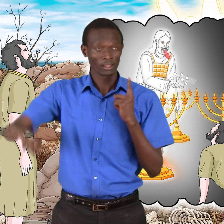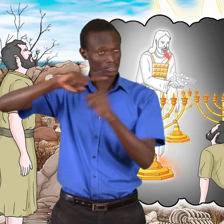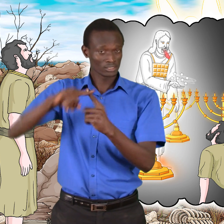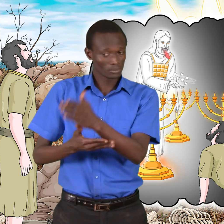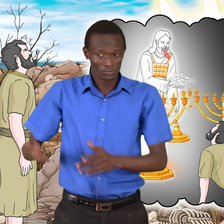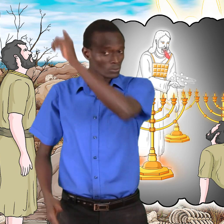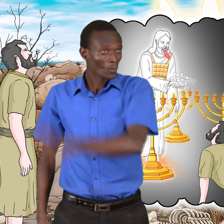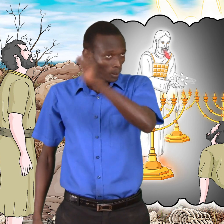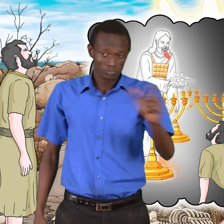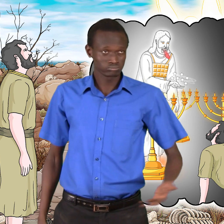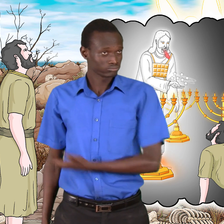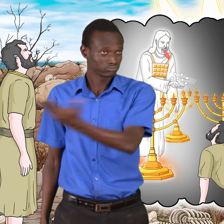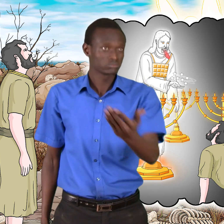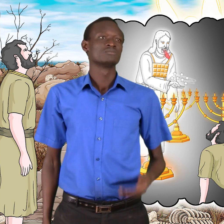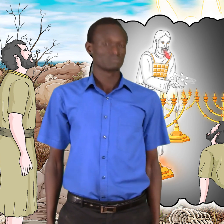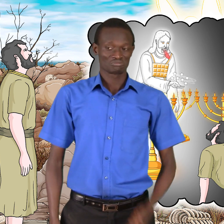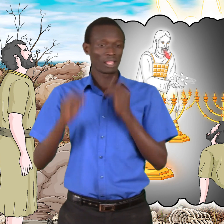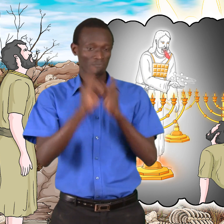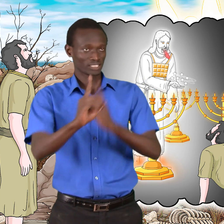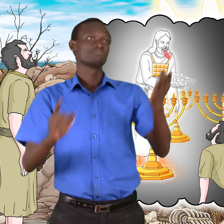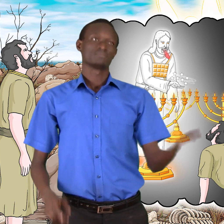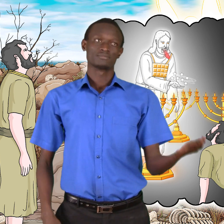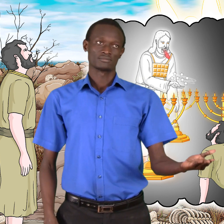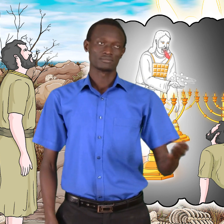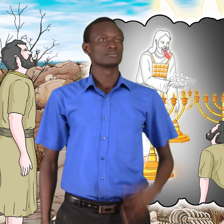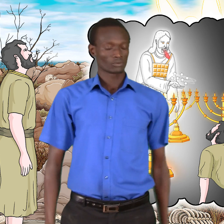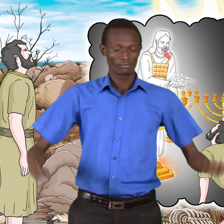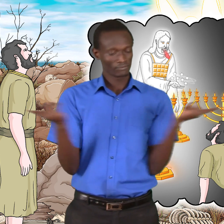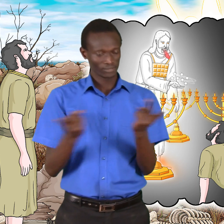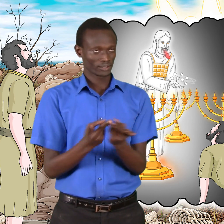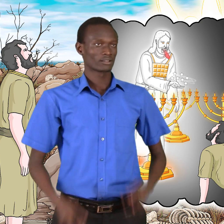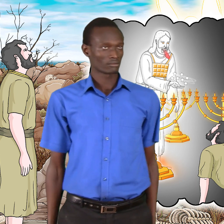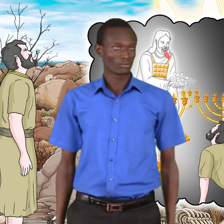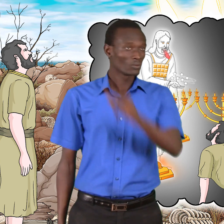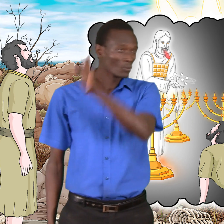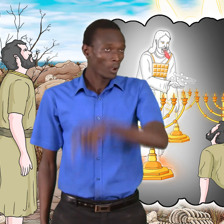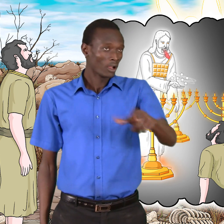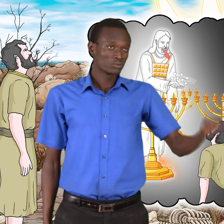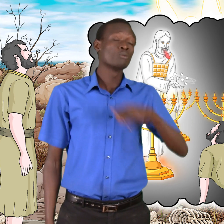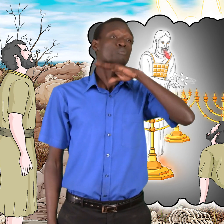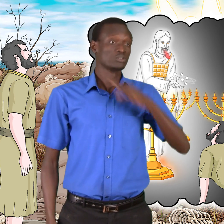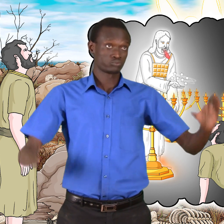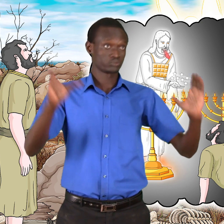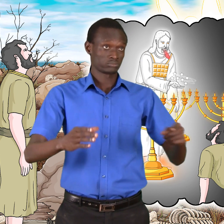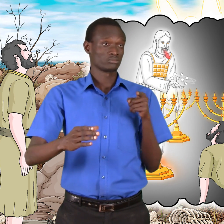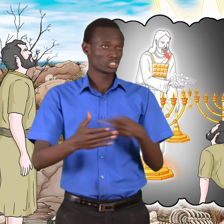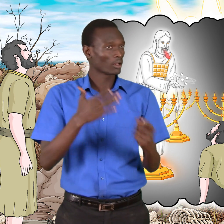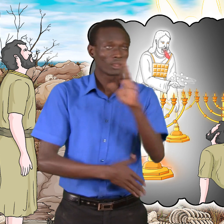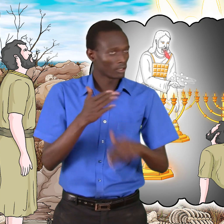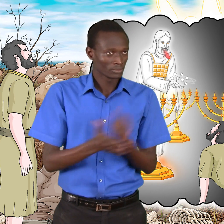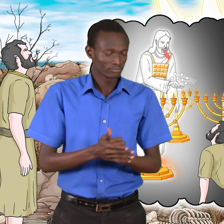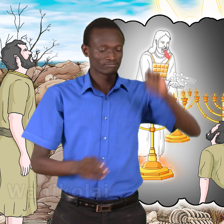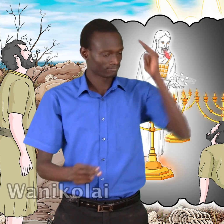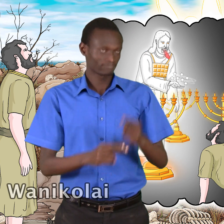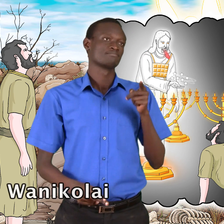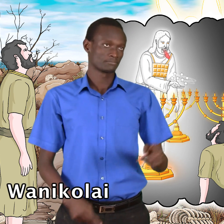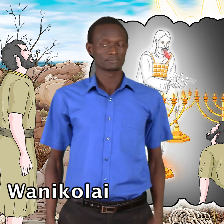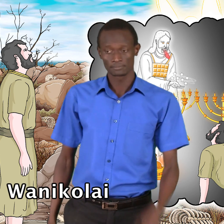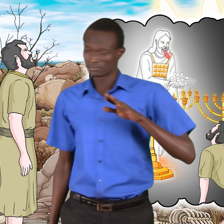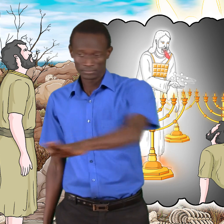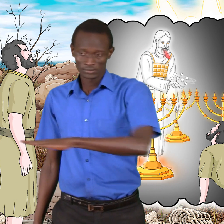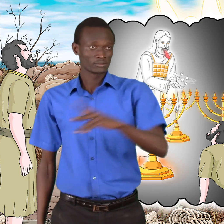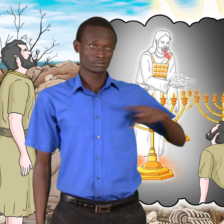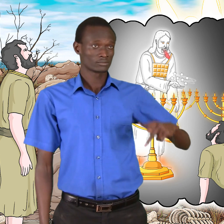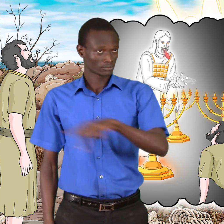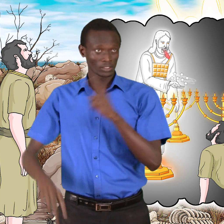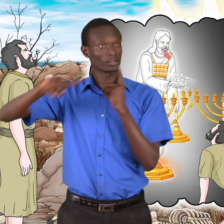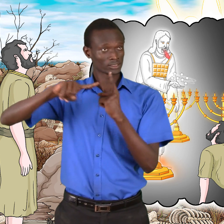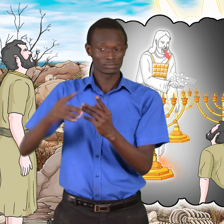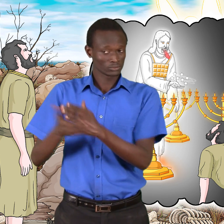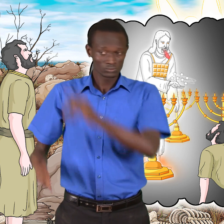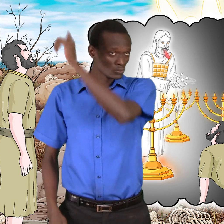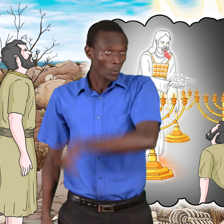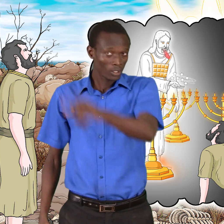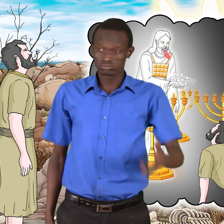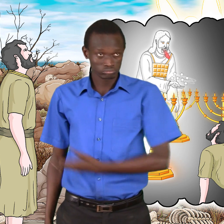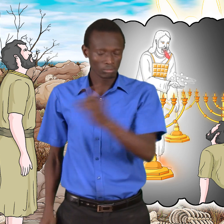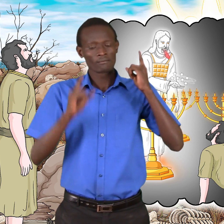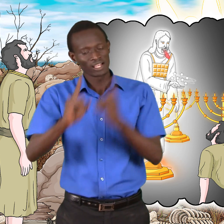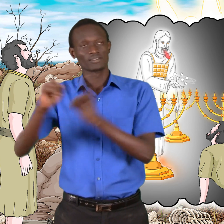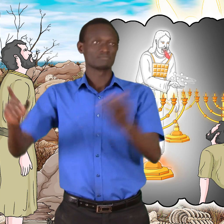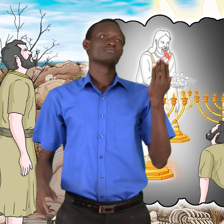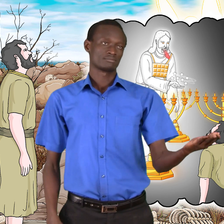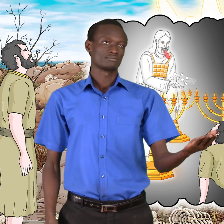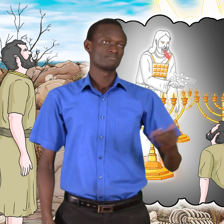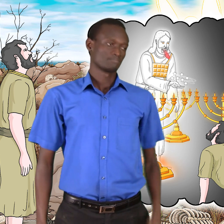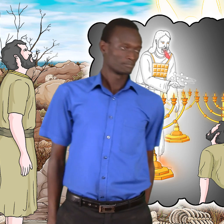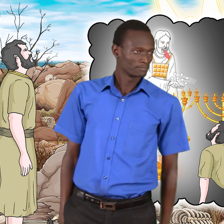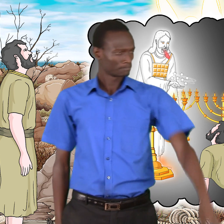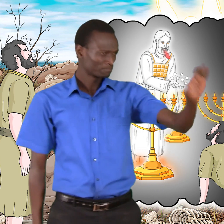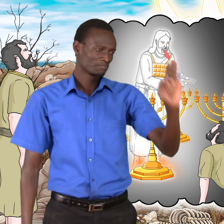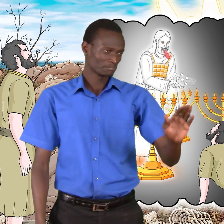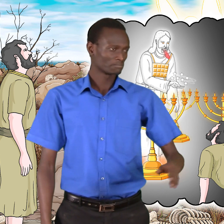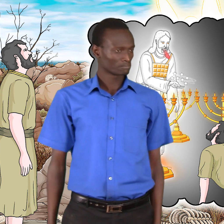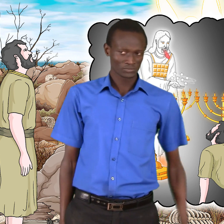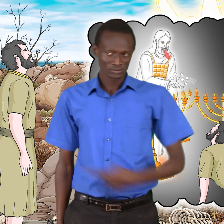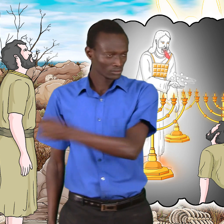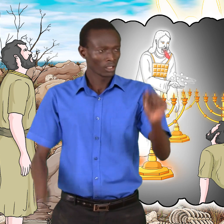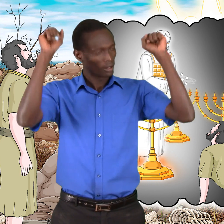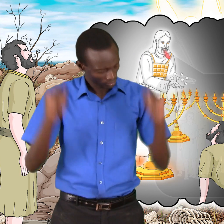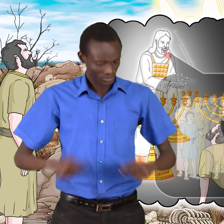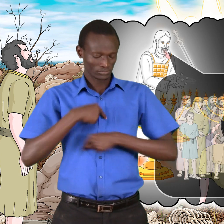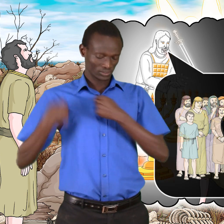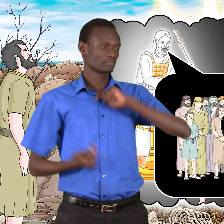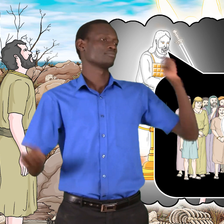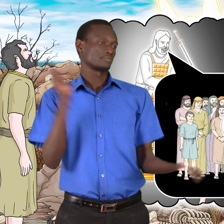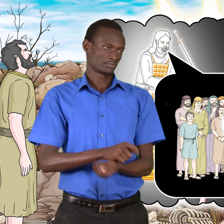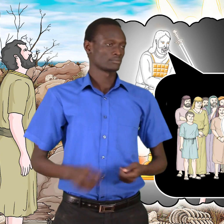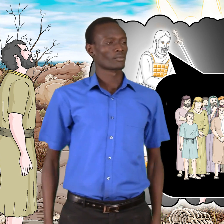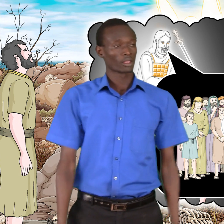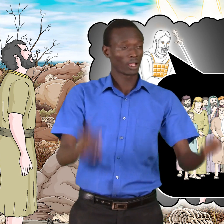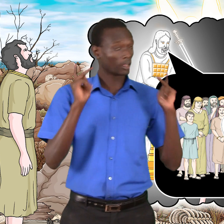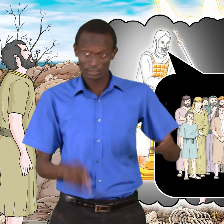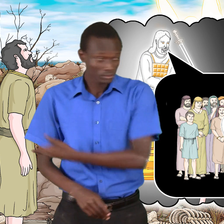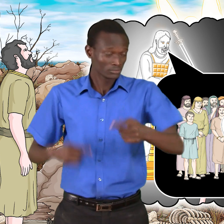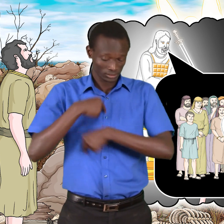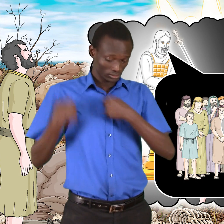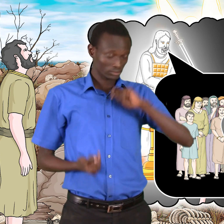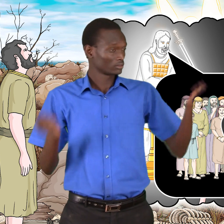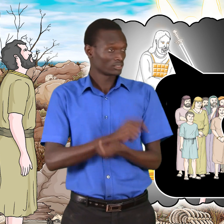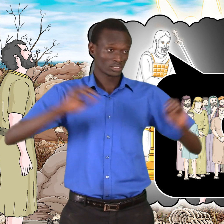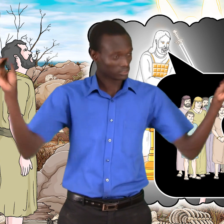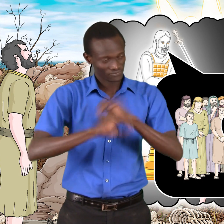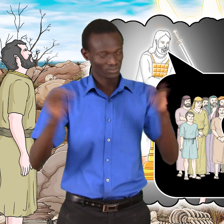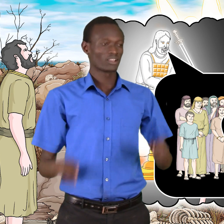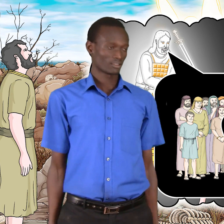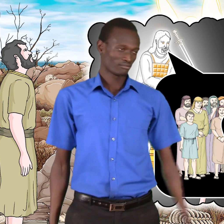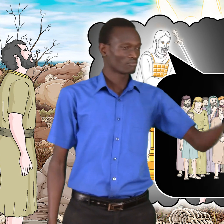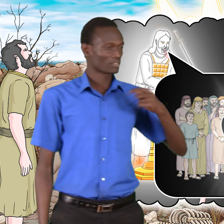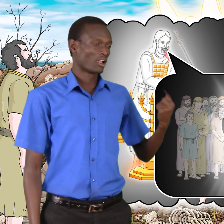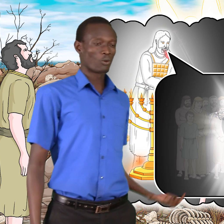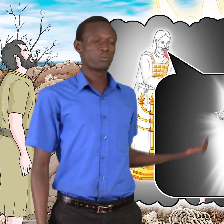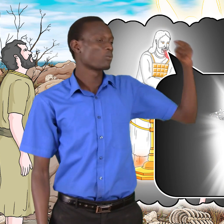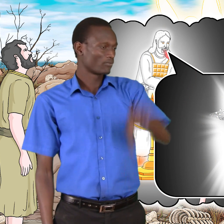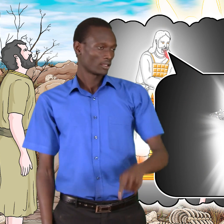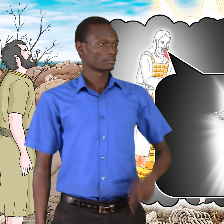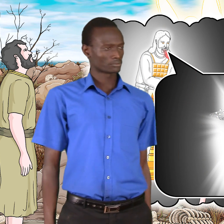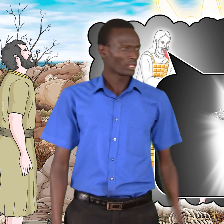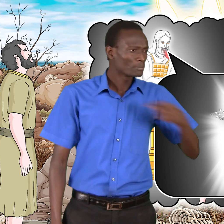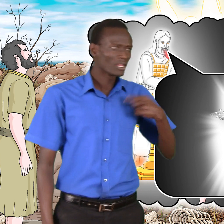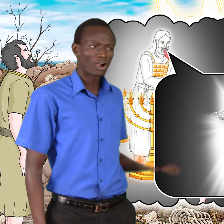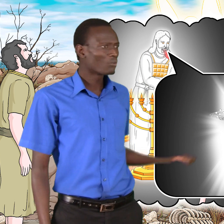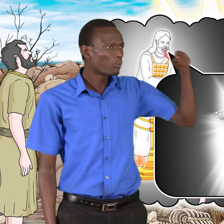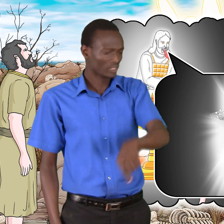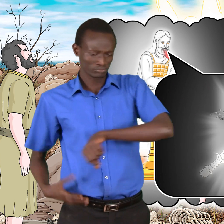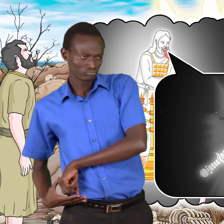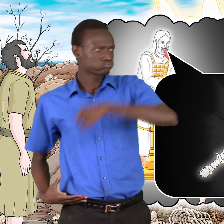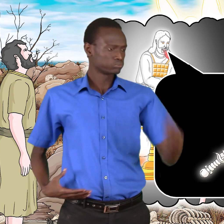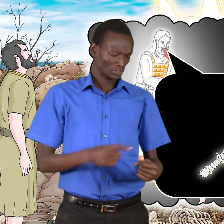In the same way, some of you also hold to the teaching of the Nicolaitans. Therefore repent!